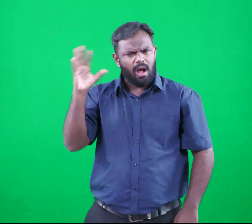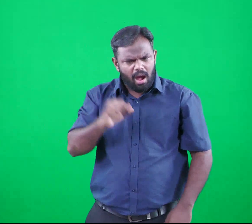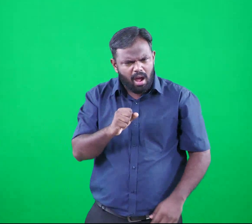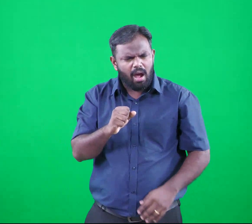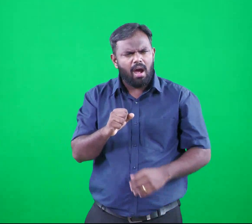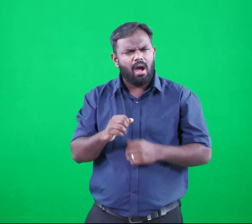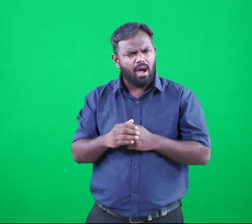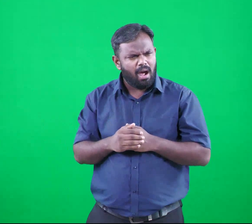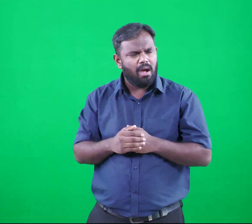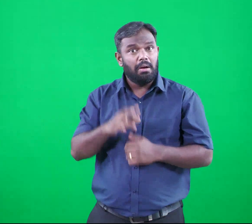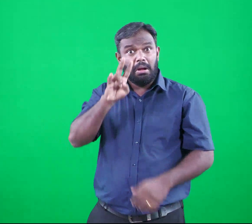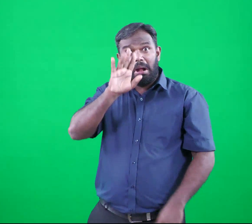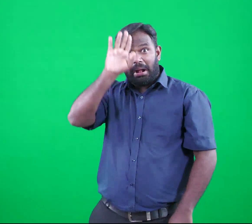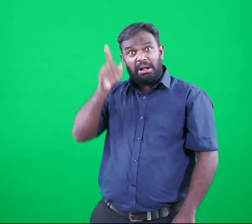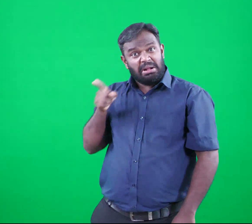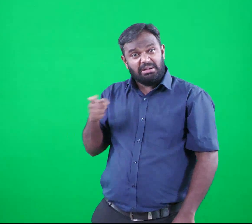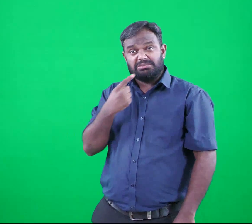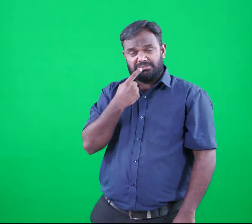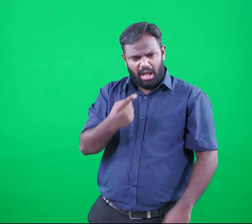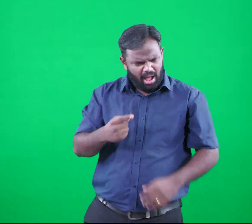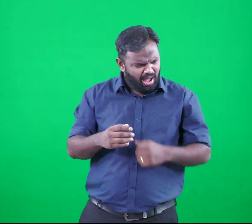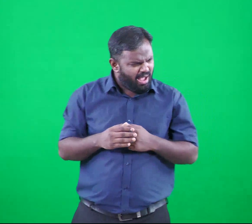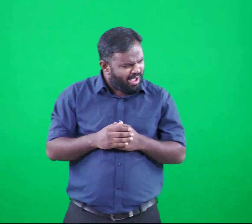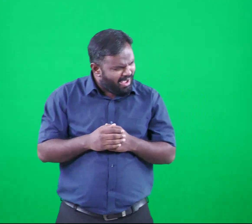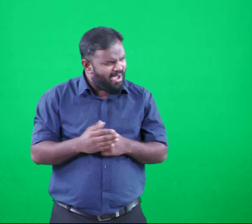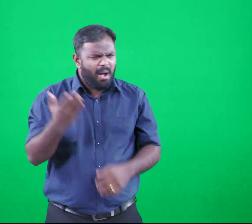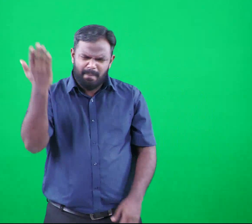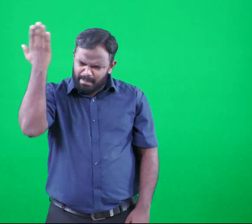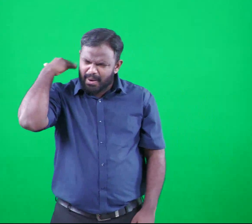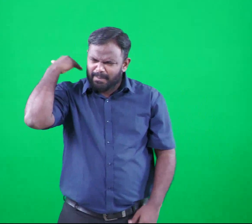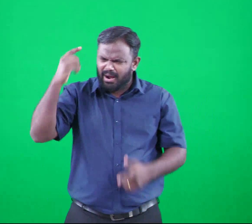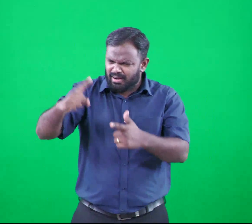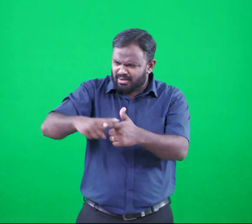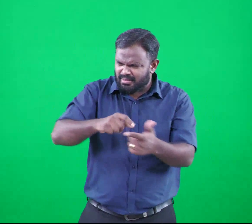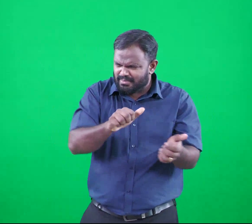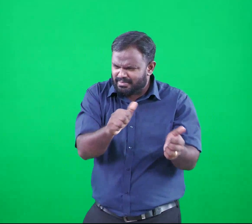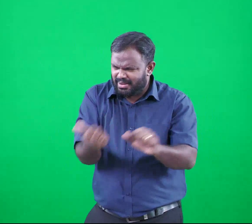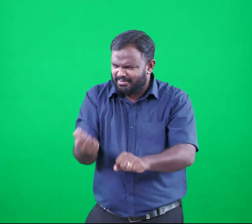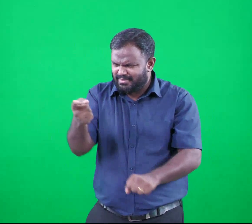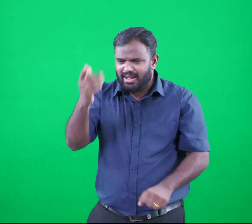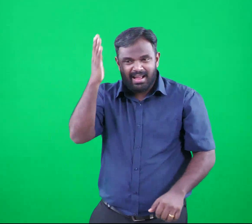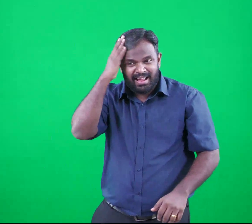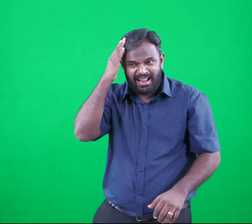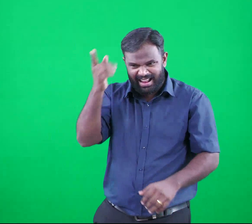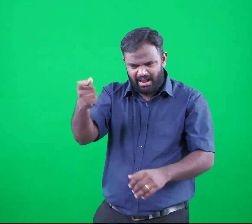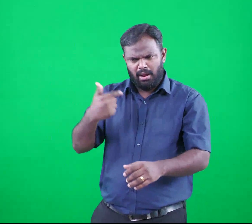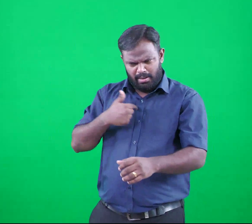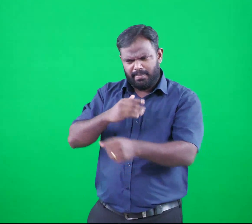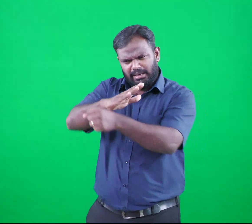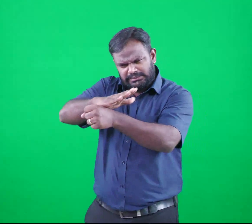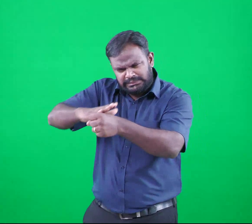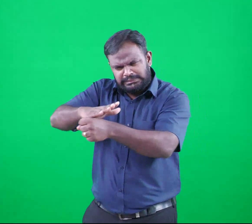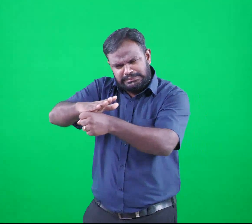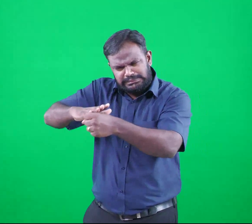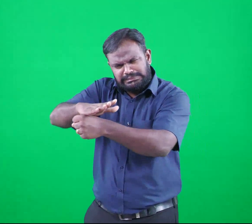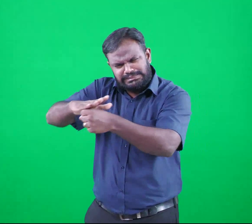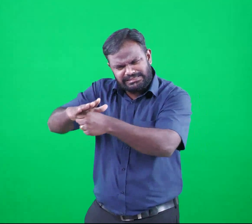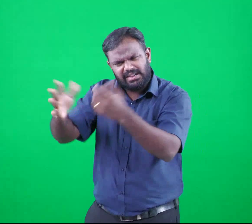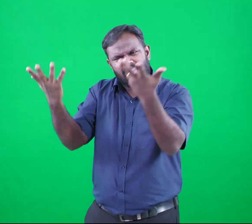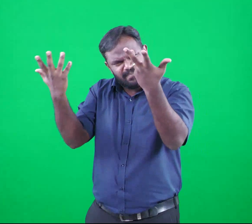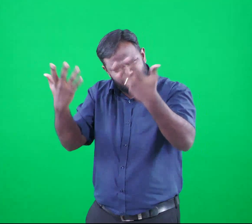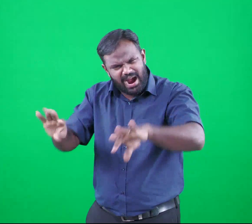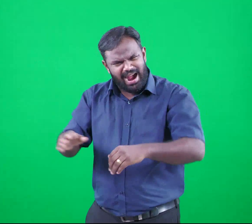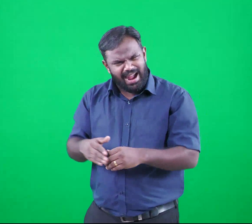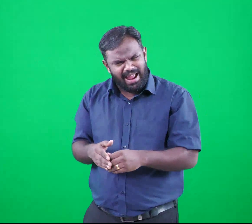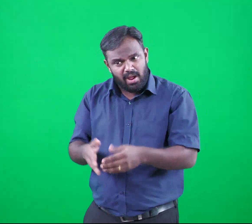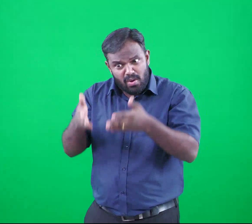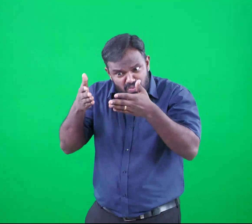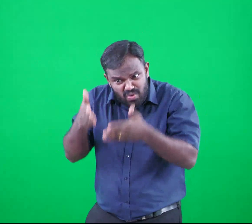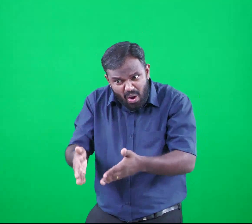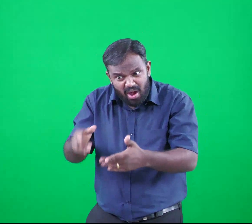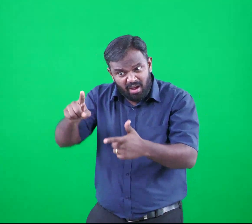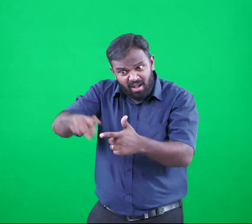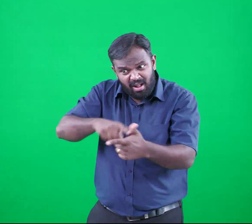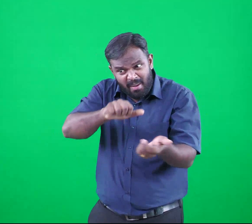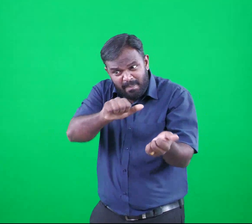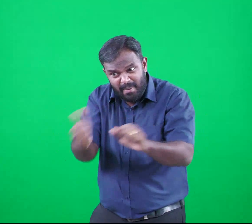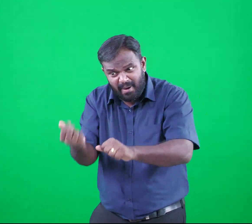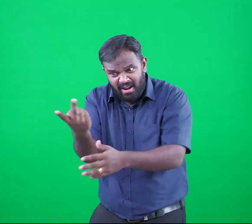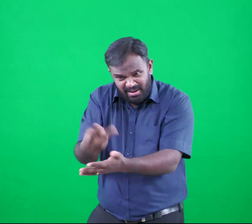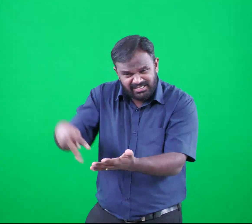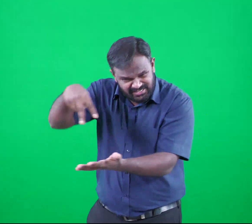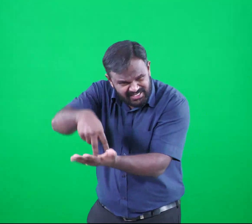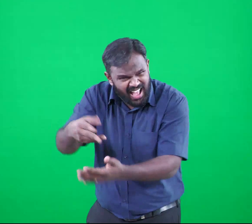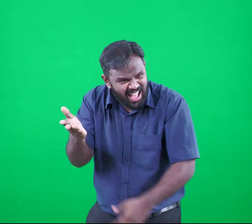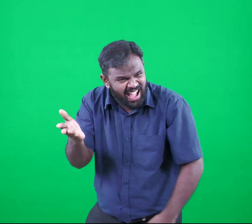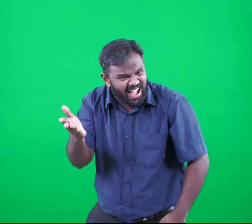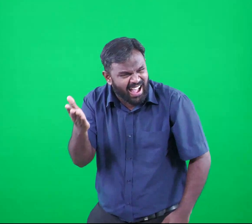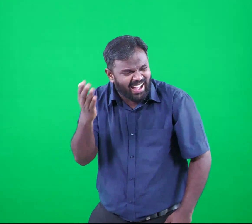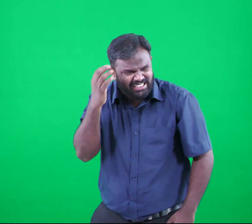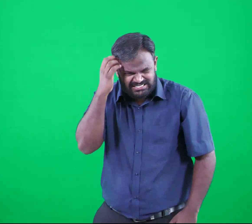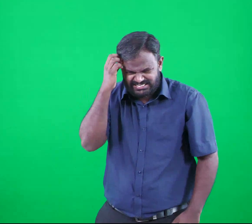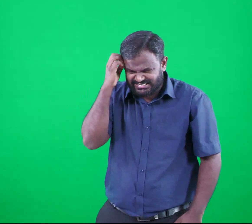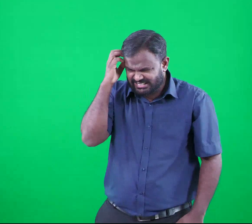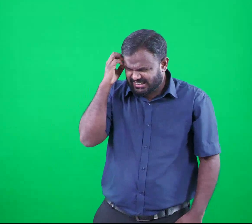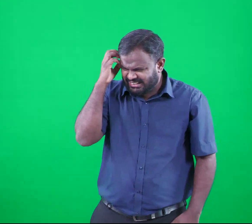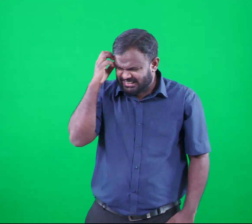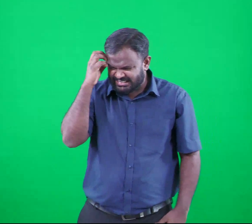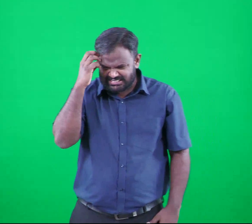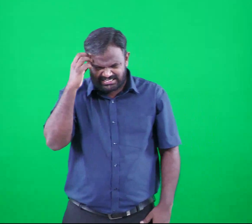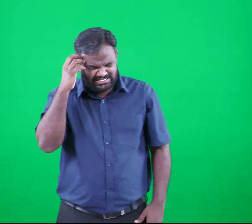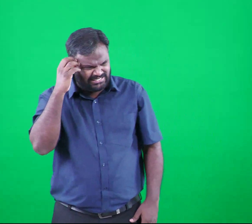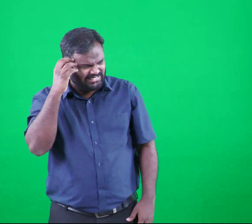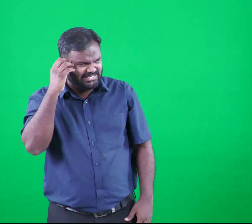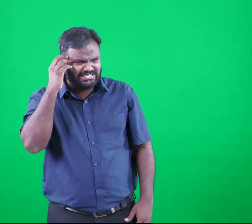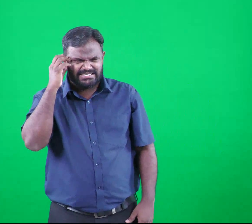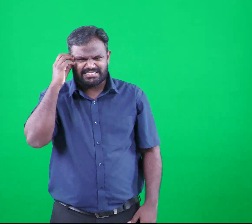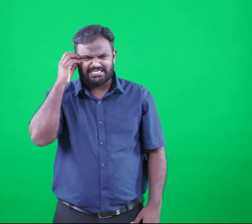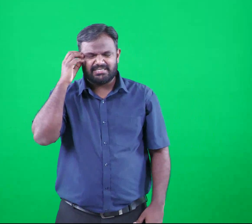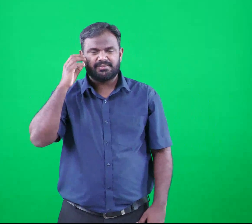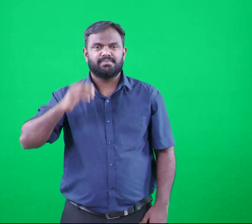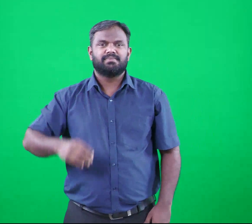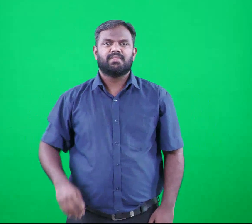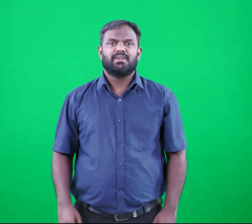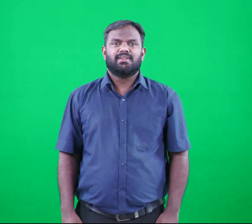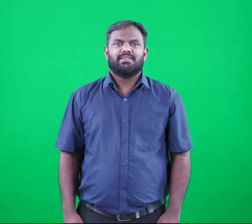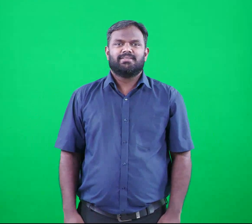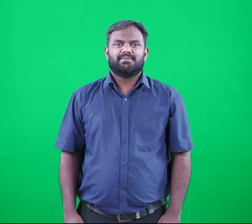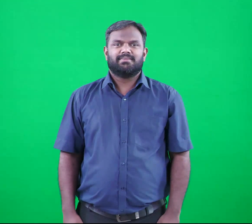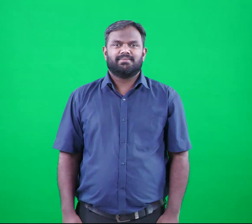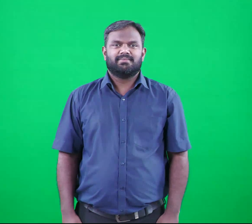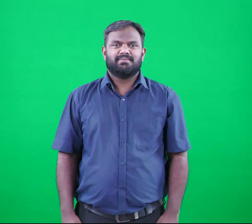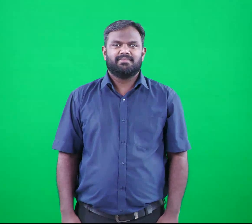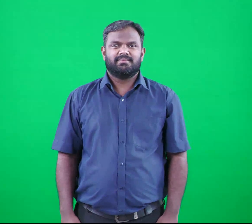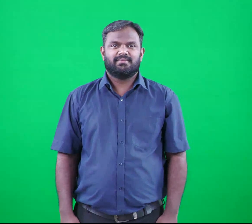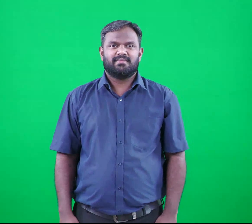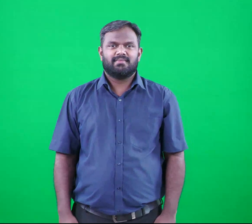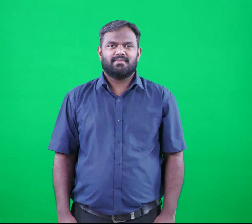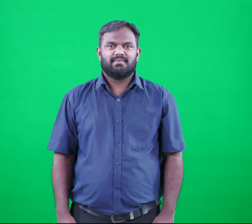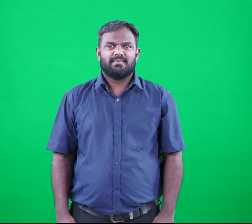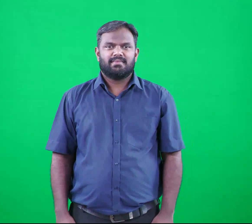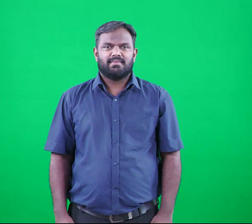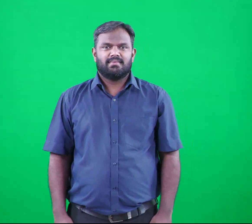But when Herod heard this, he said, "John, whom I beheaded, has risen from the dead!"